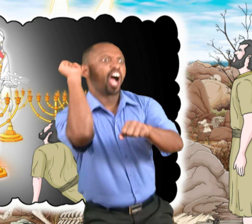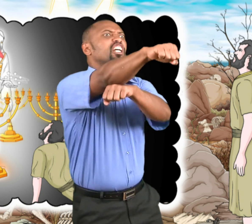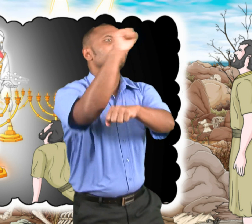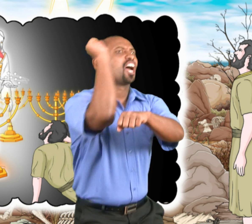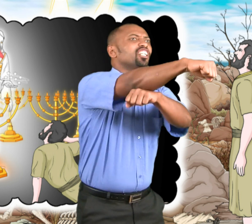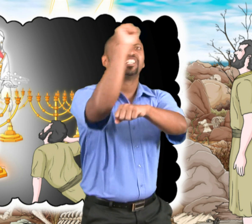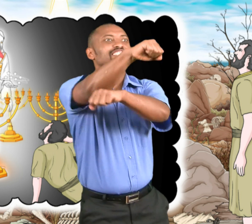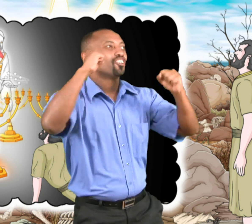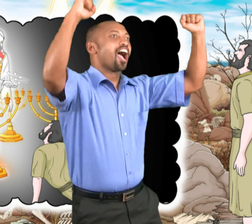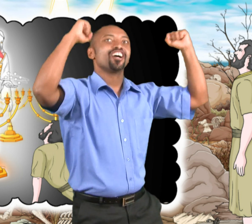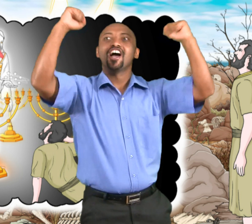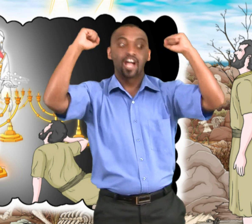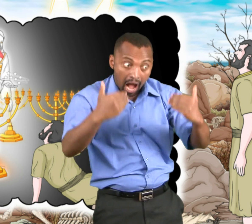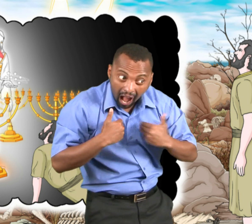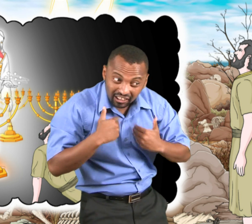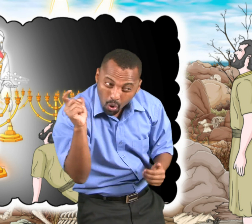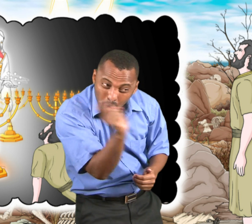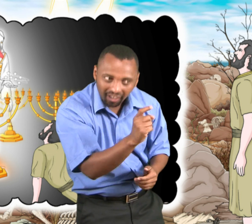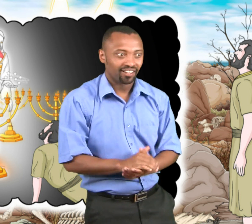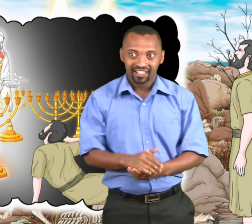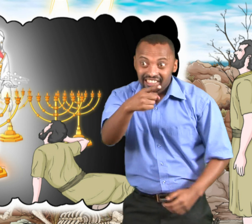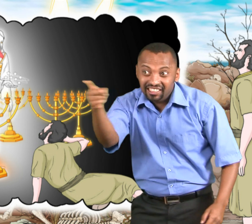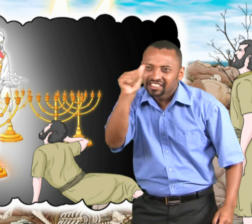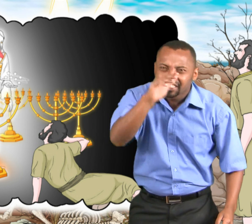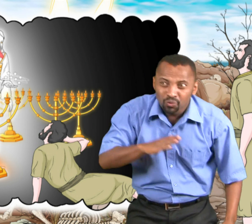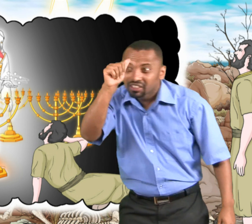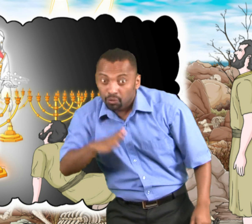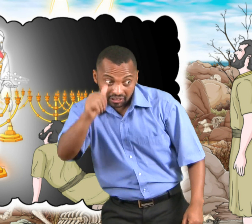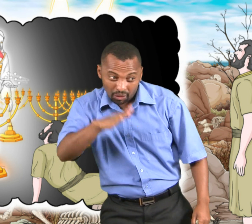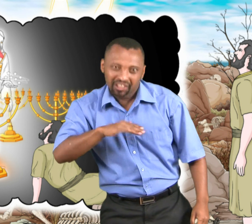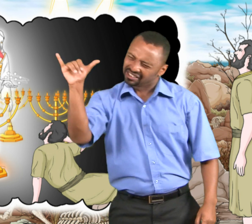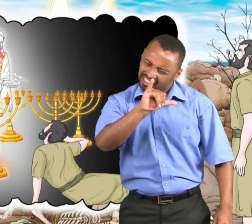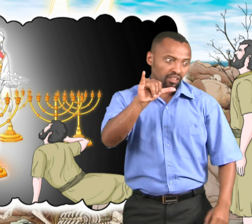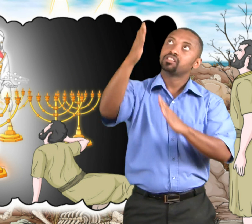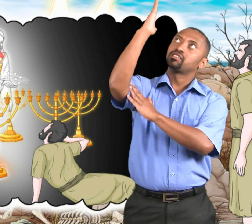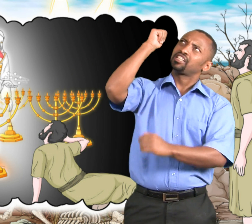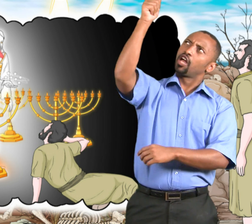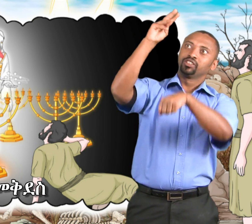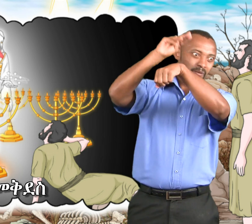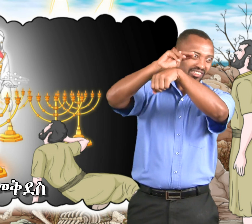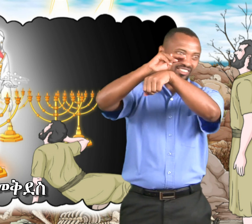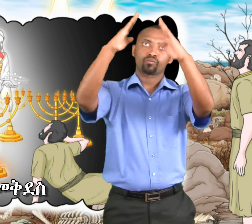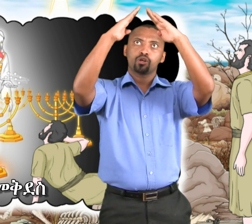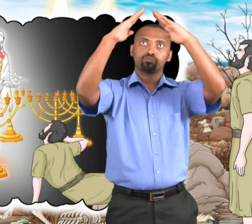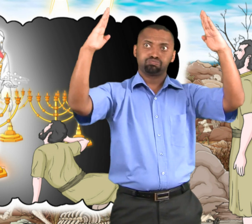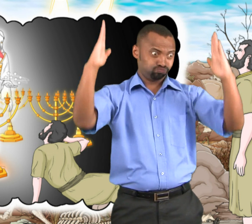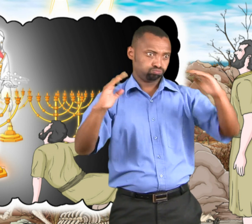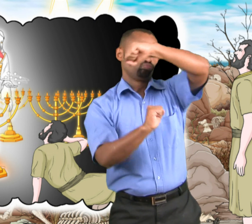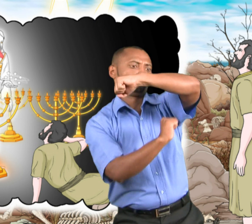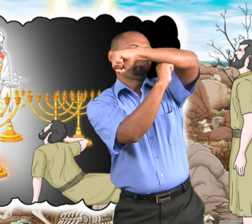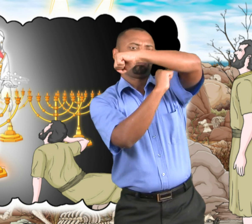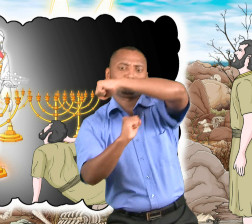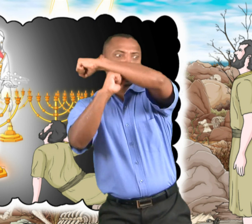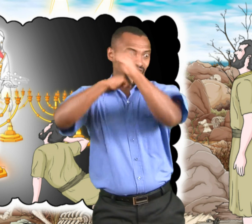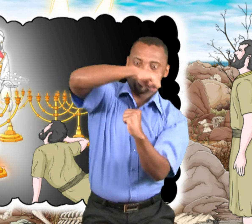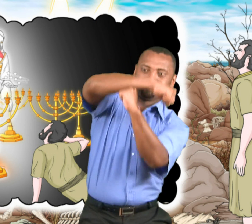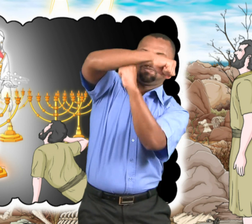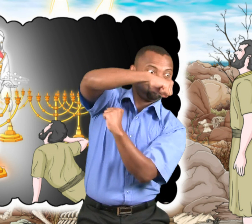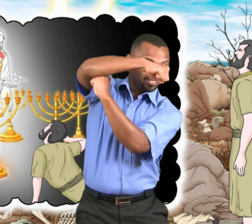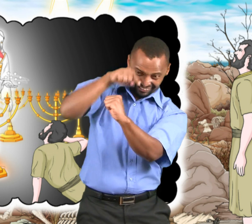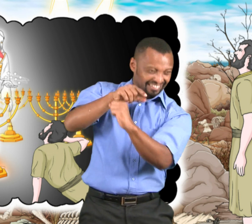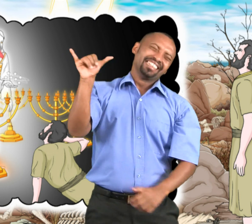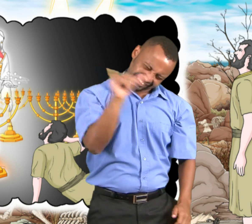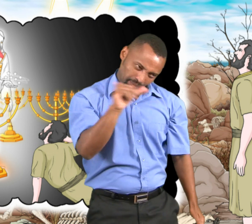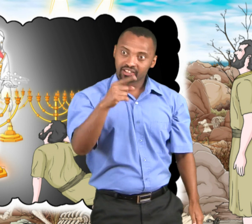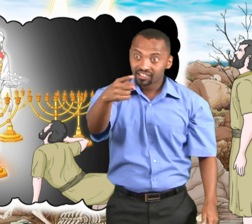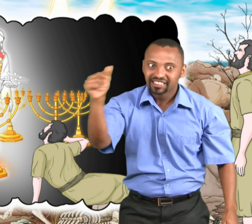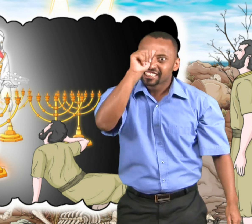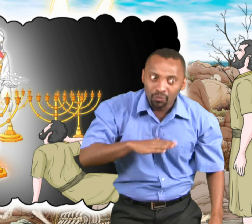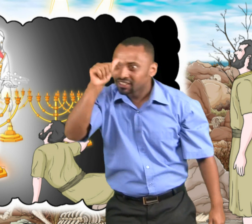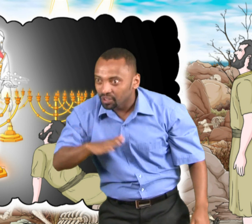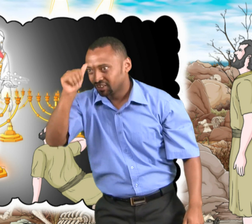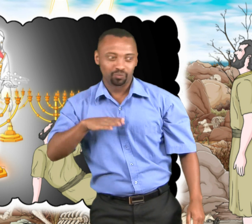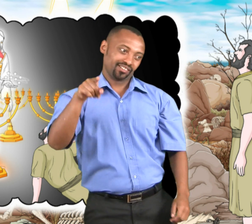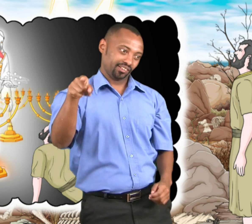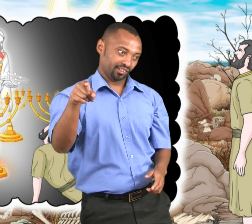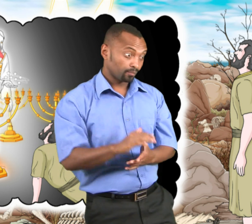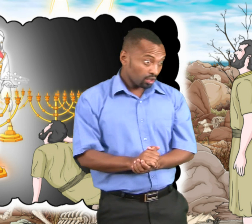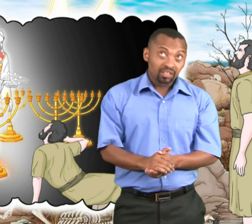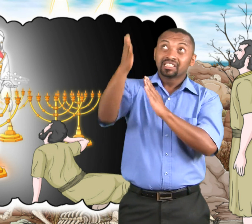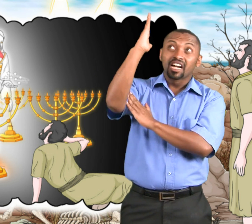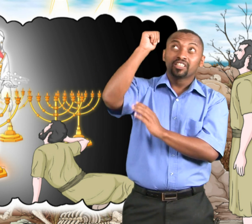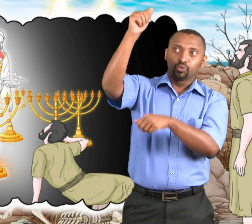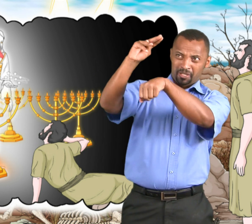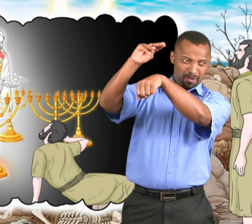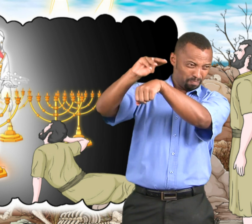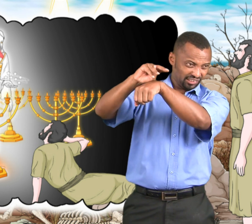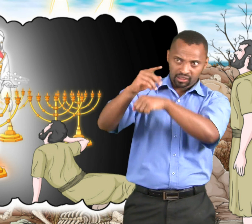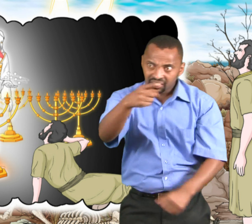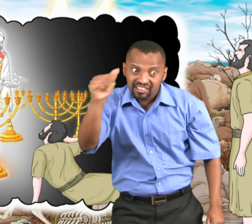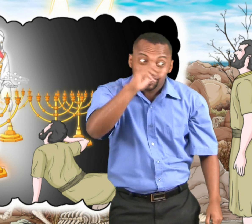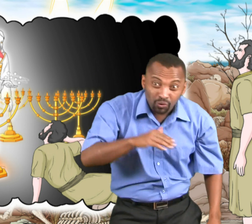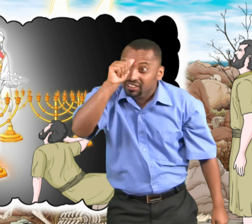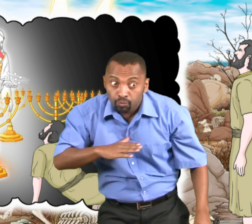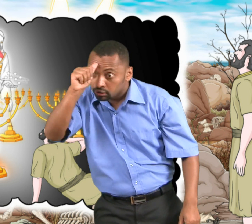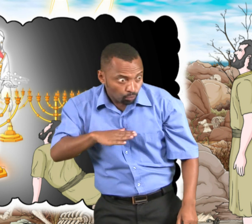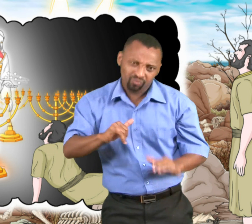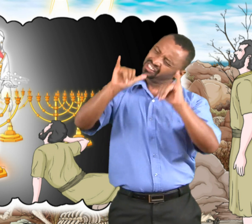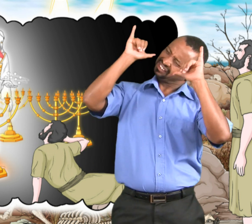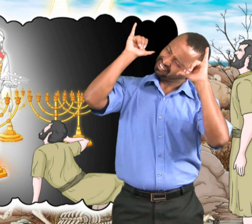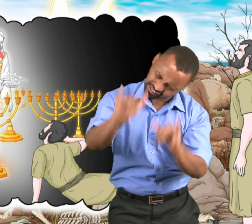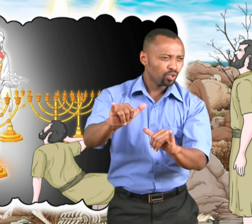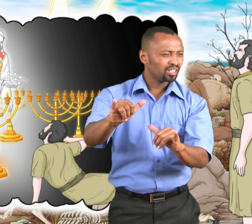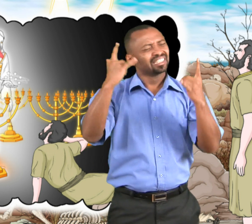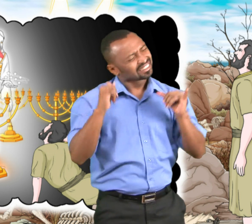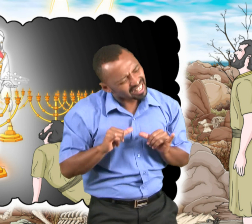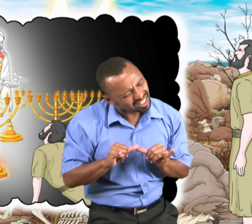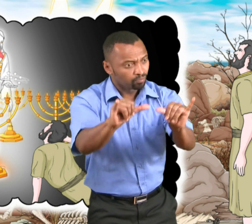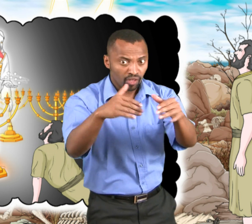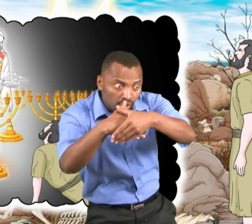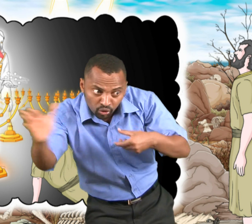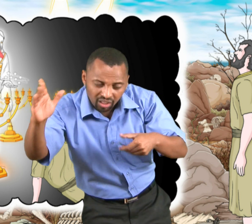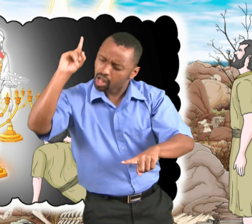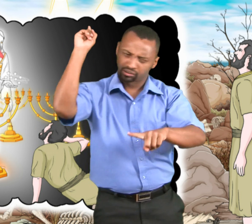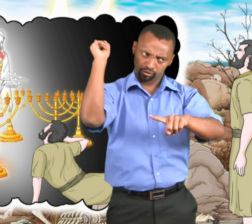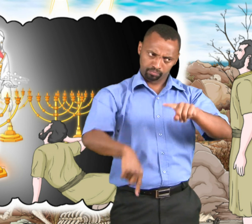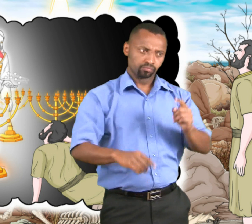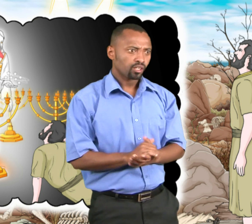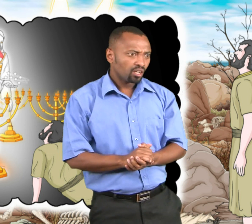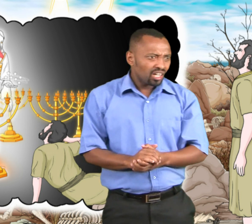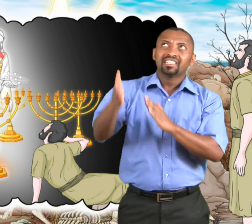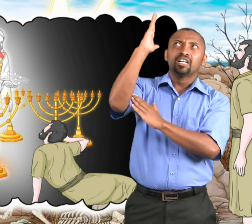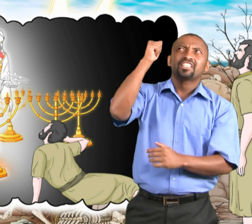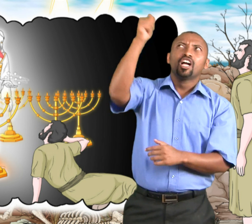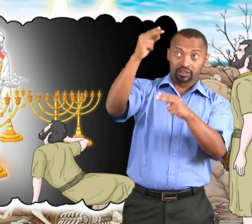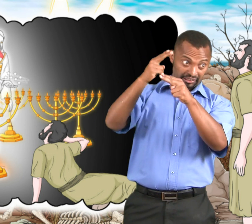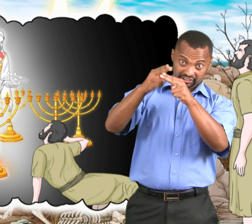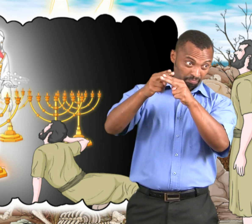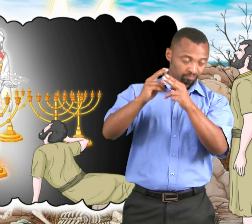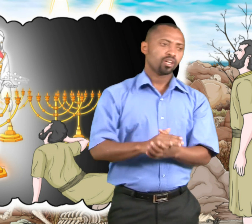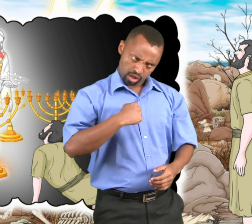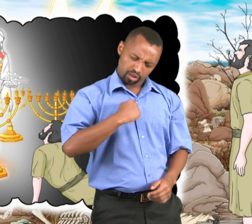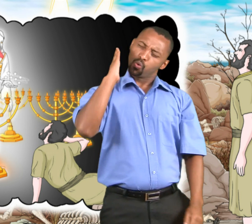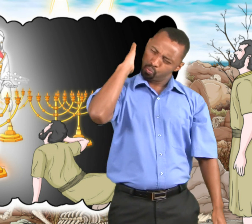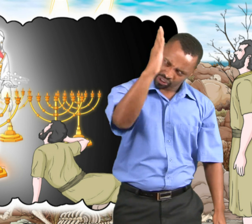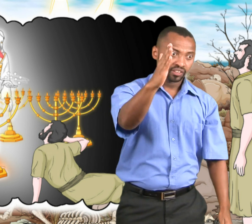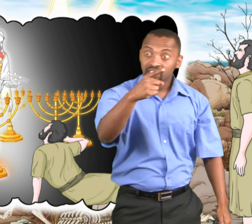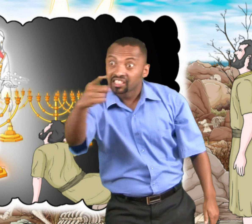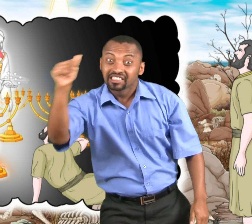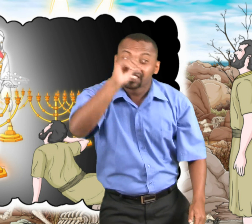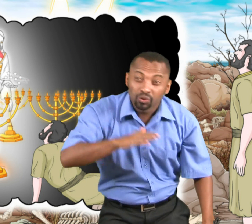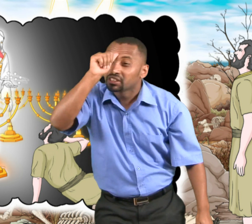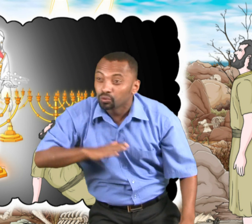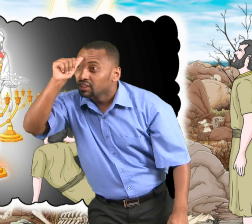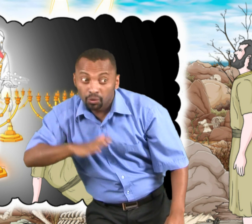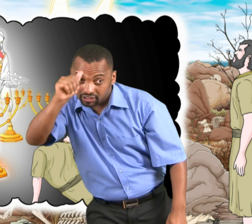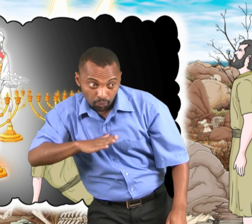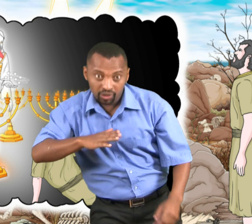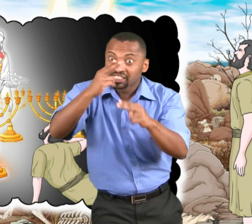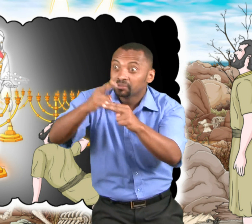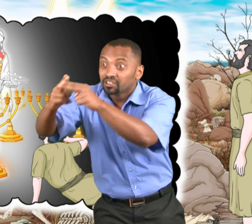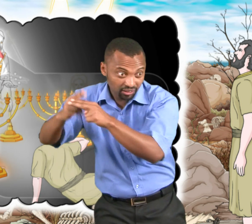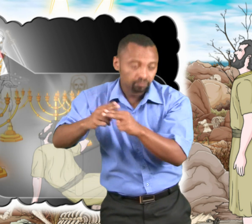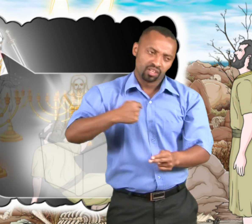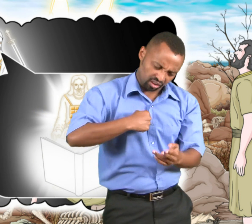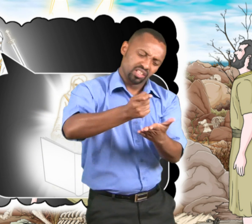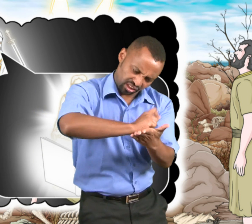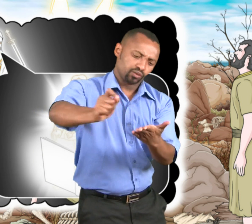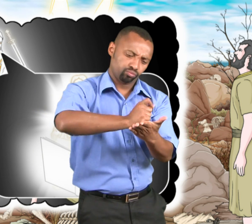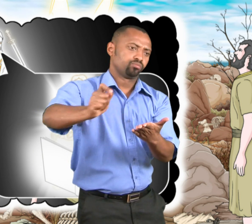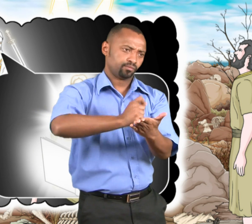The one who overcomes I will make a pillar in the temple of My God, and he will never again leave it.